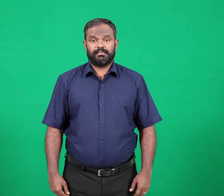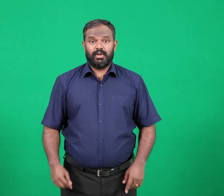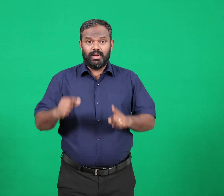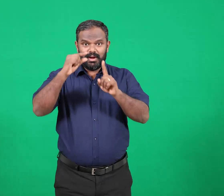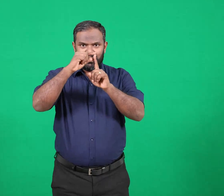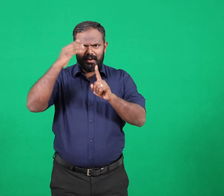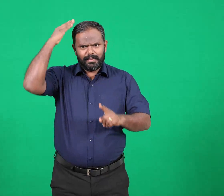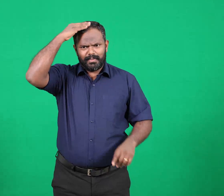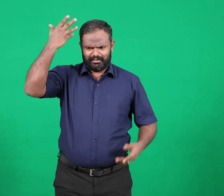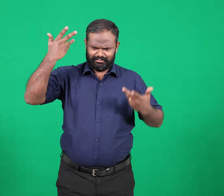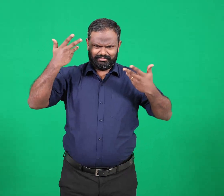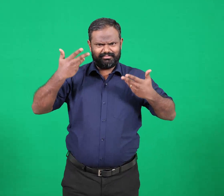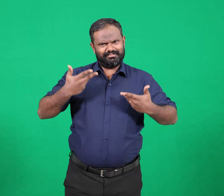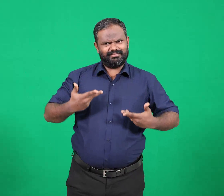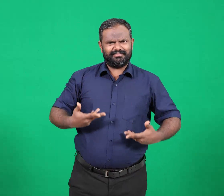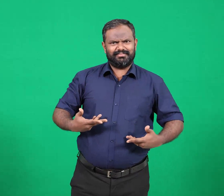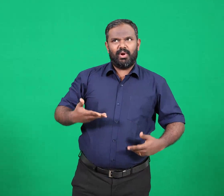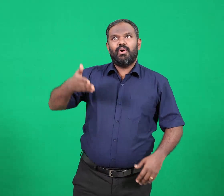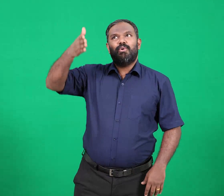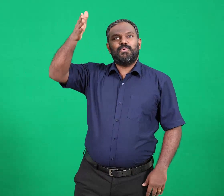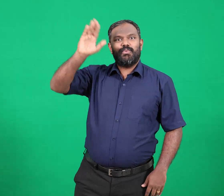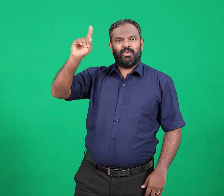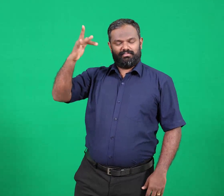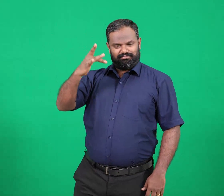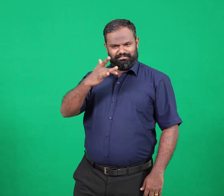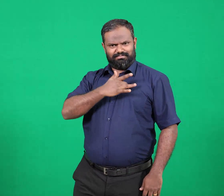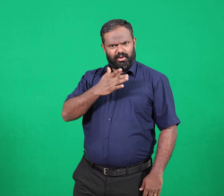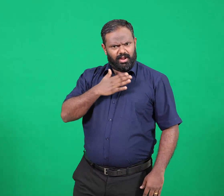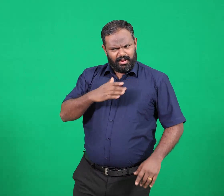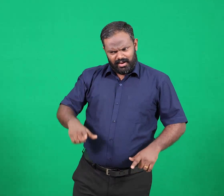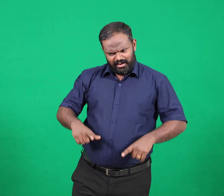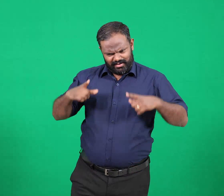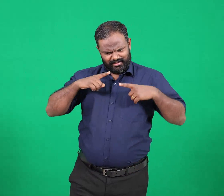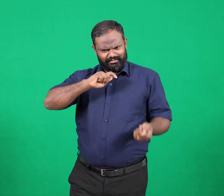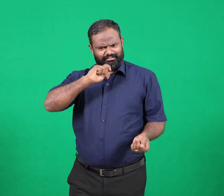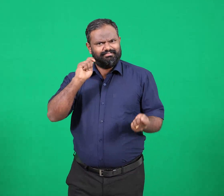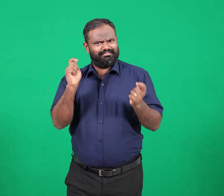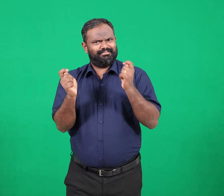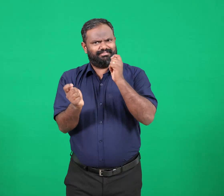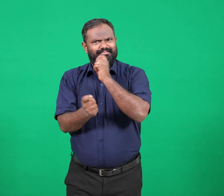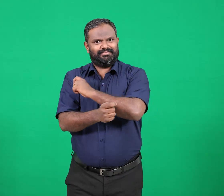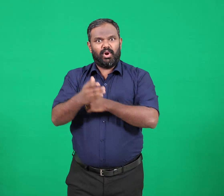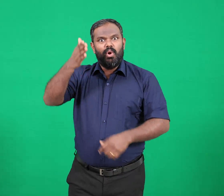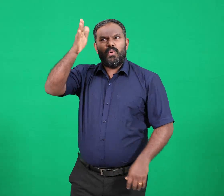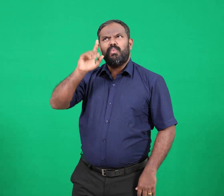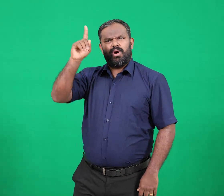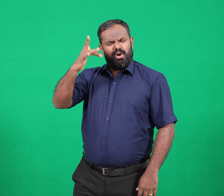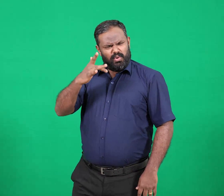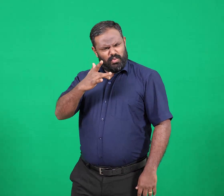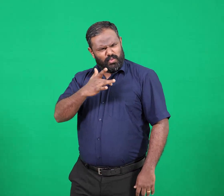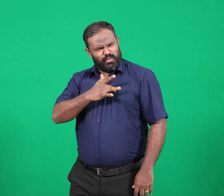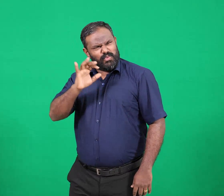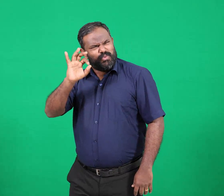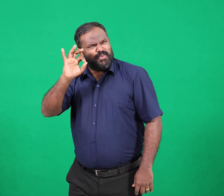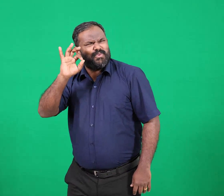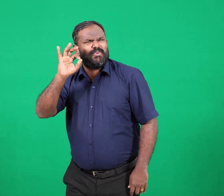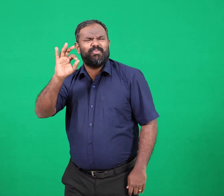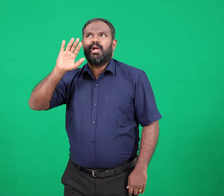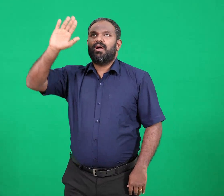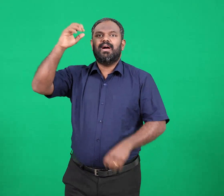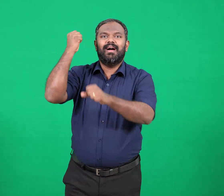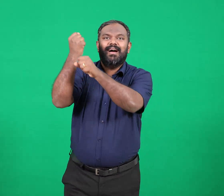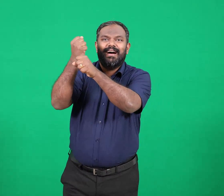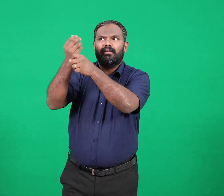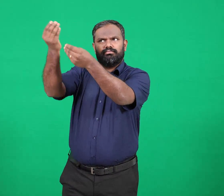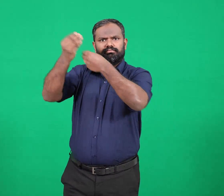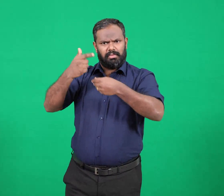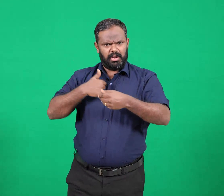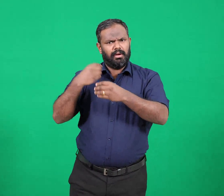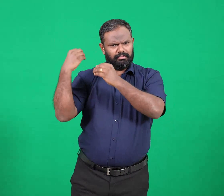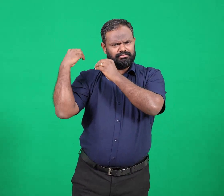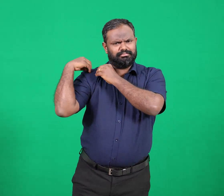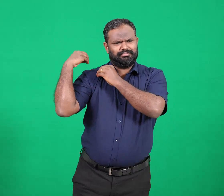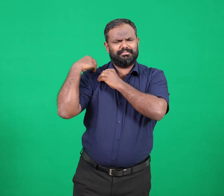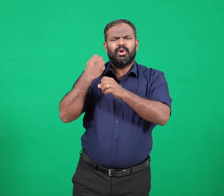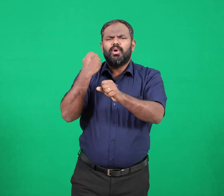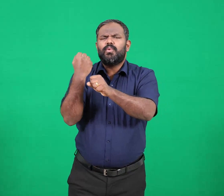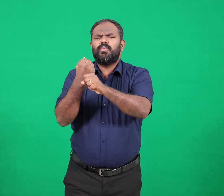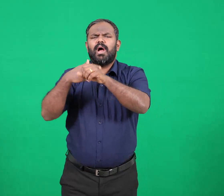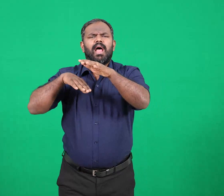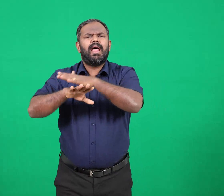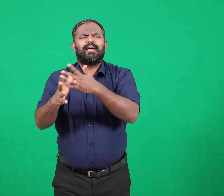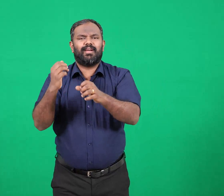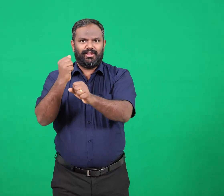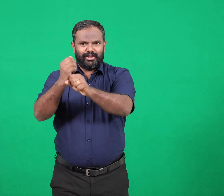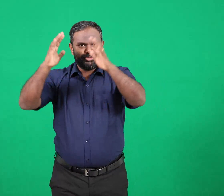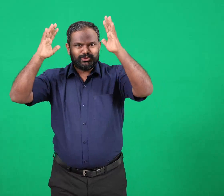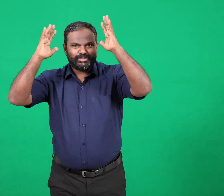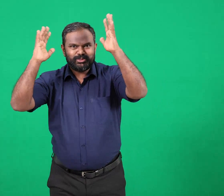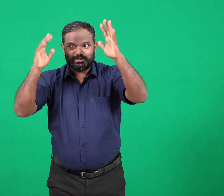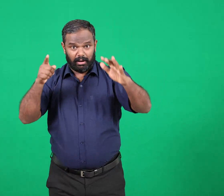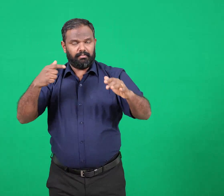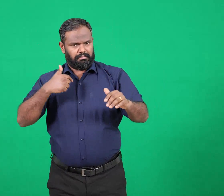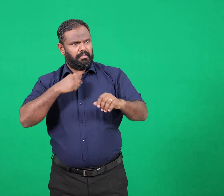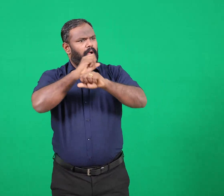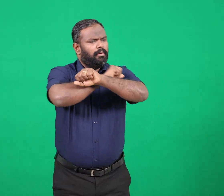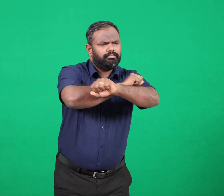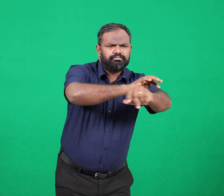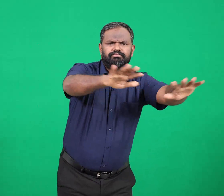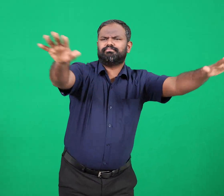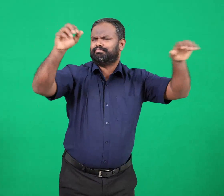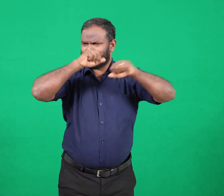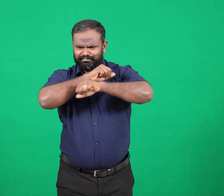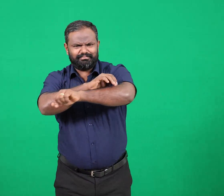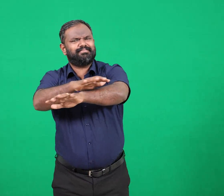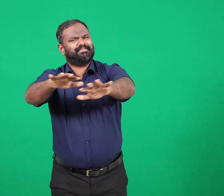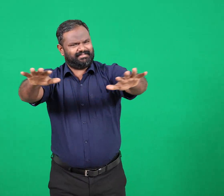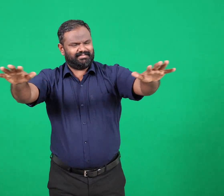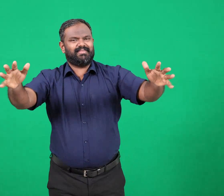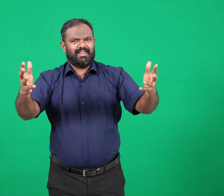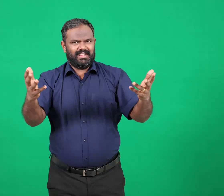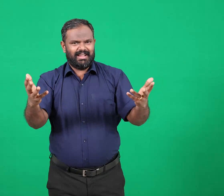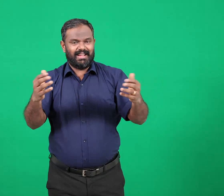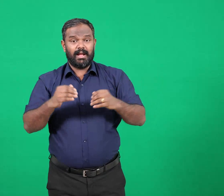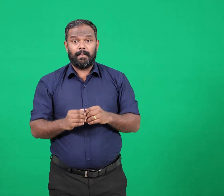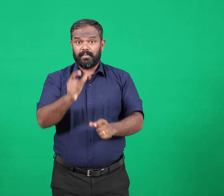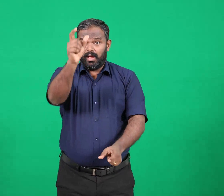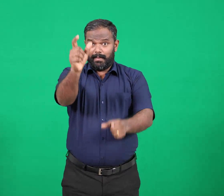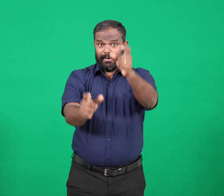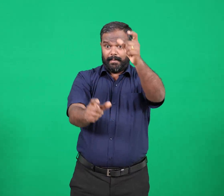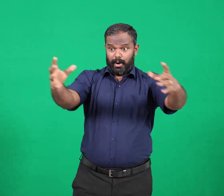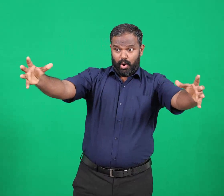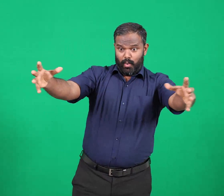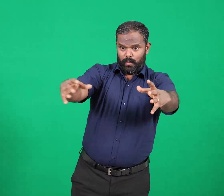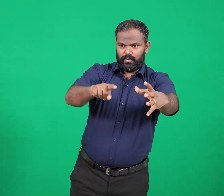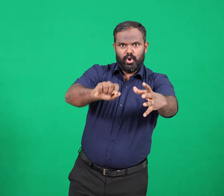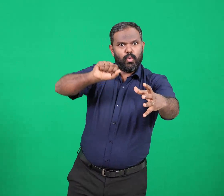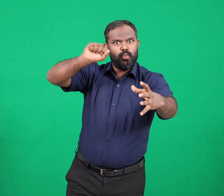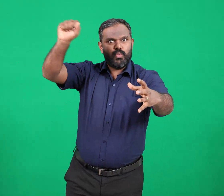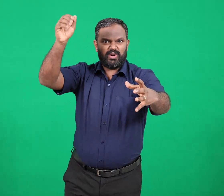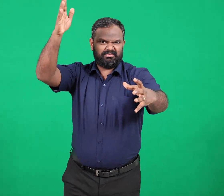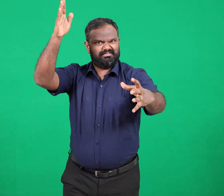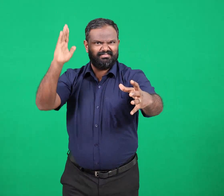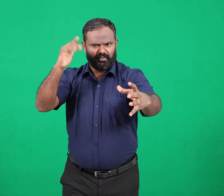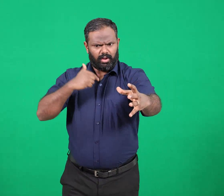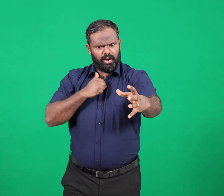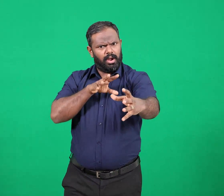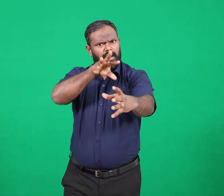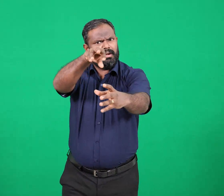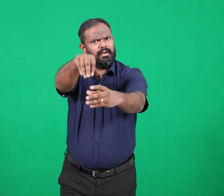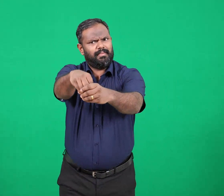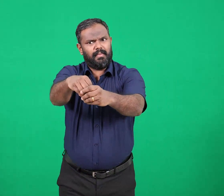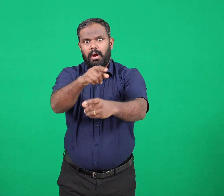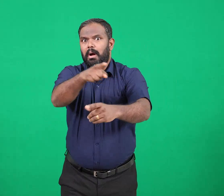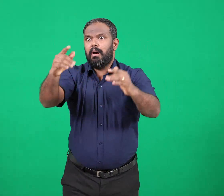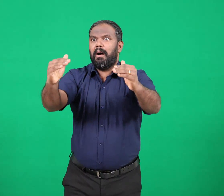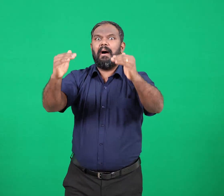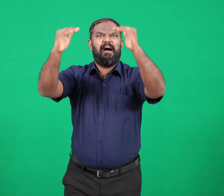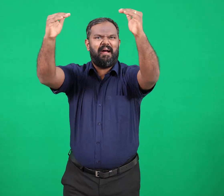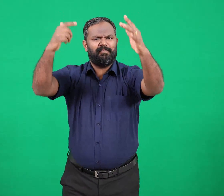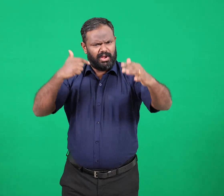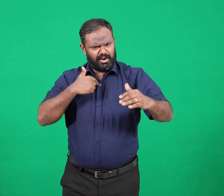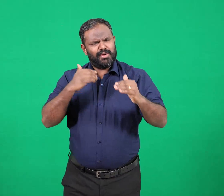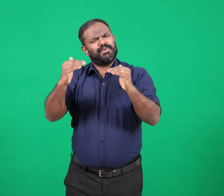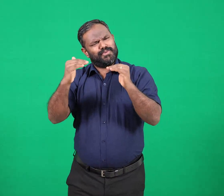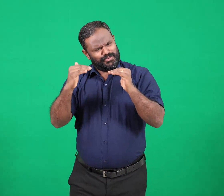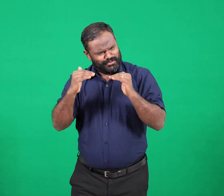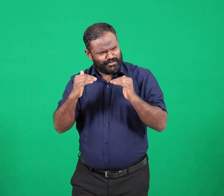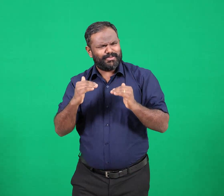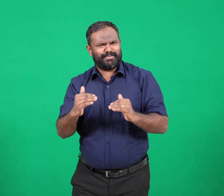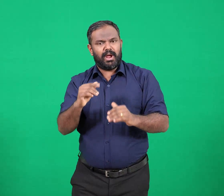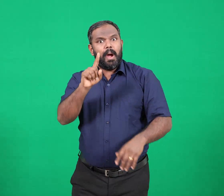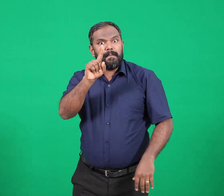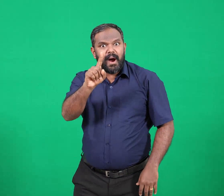I became a servant of this gospel by the gift of God's grace, given me through the working of His power.